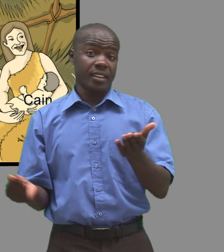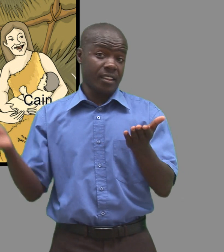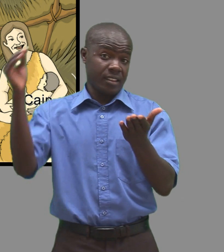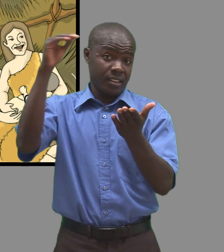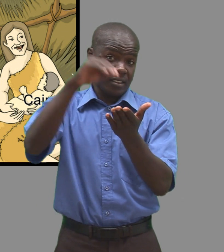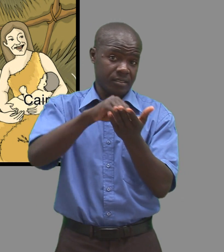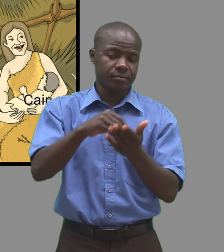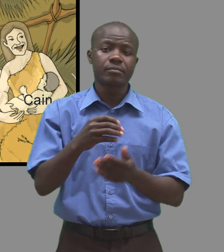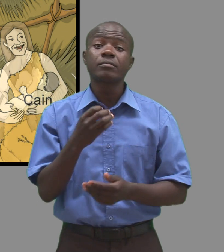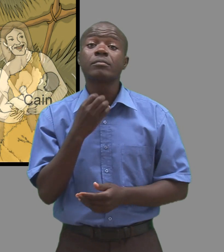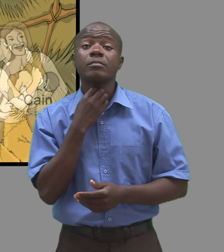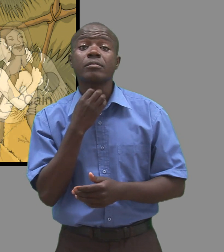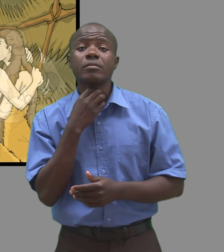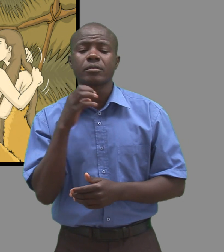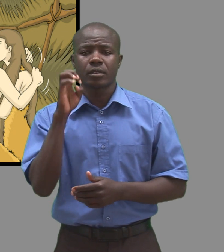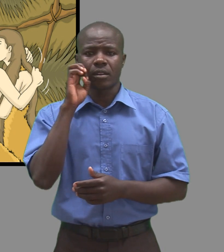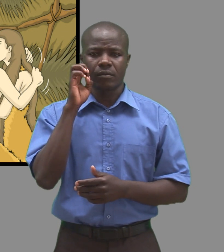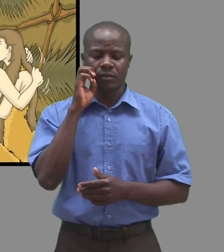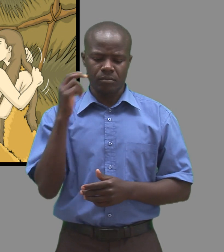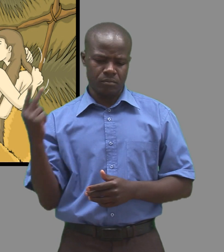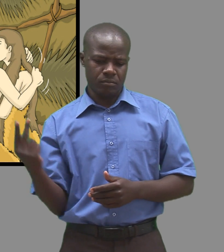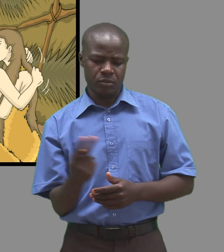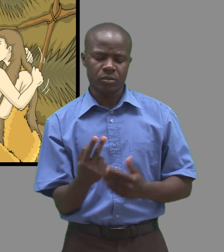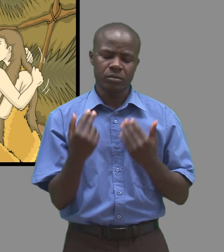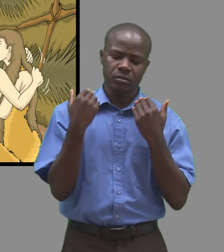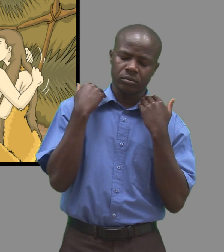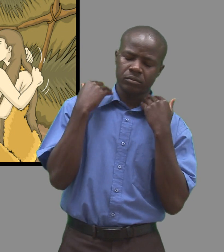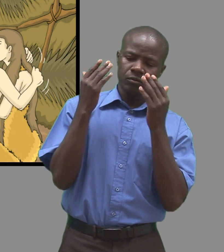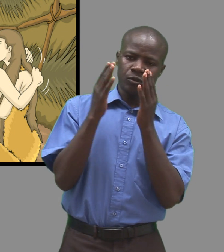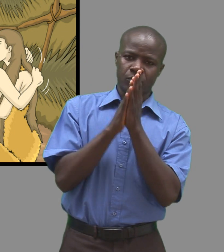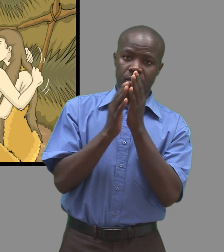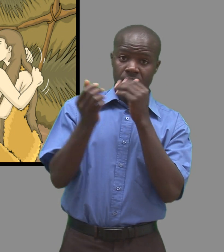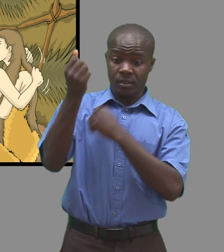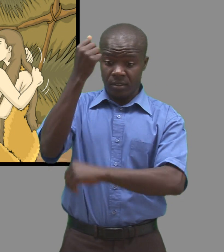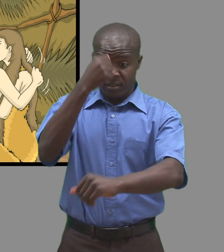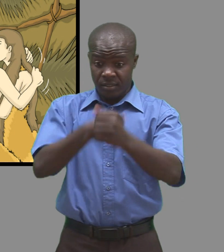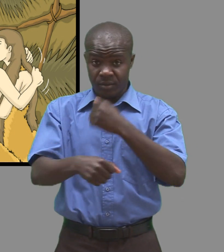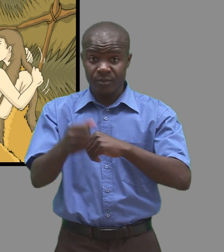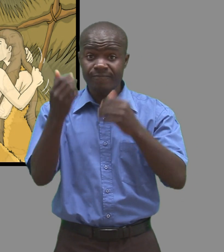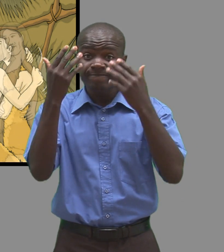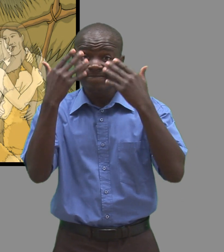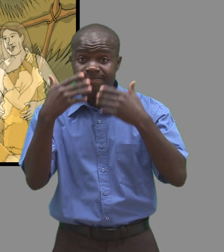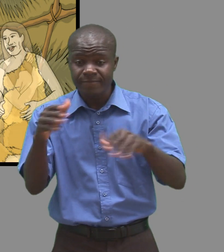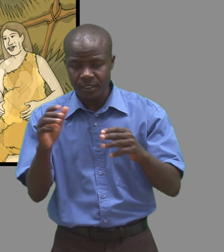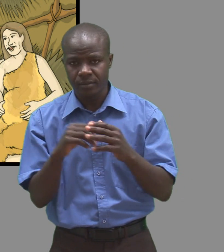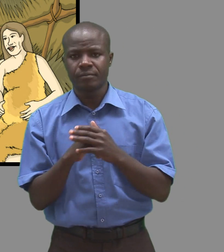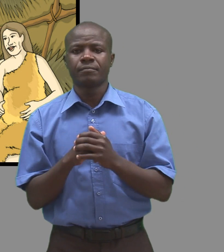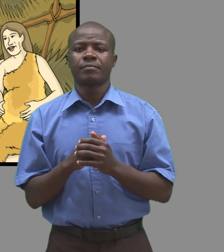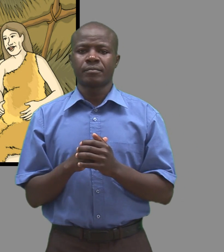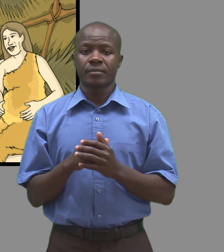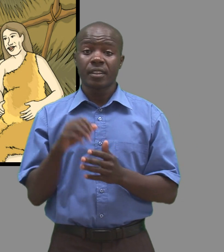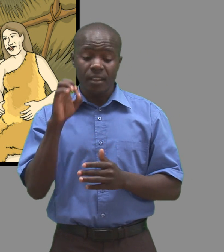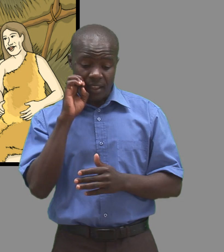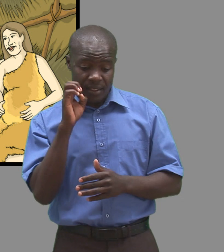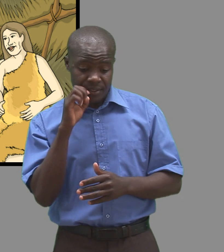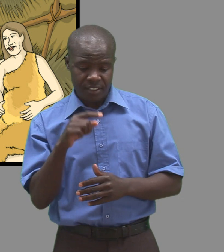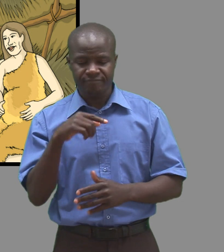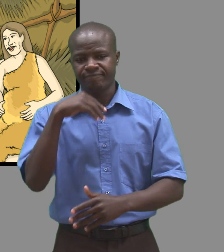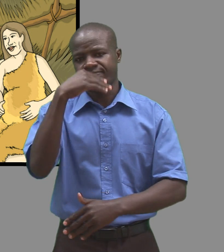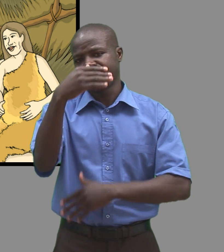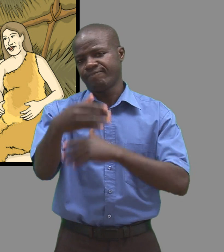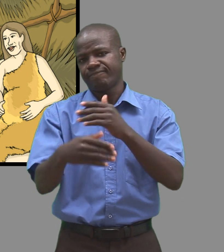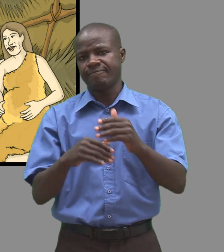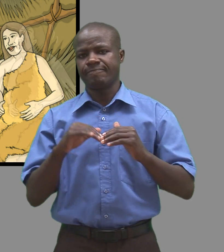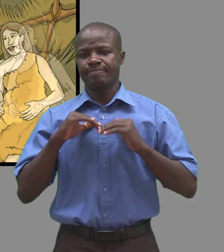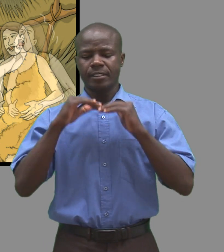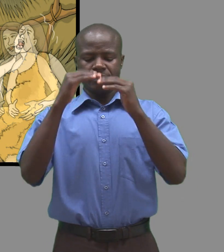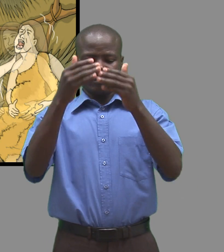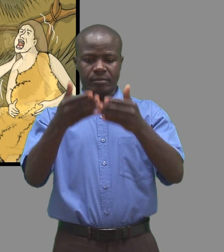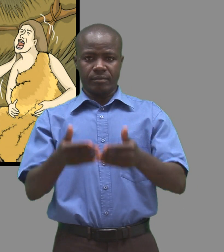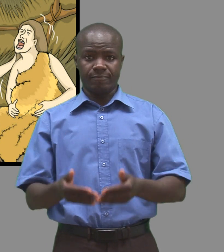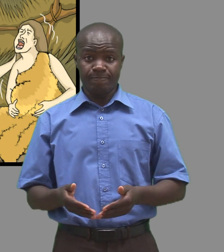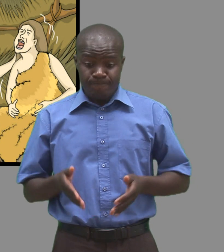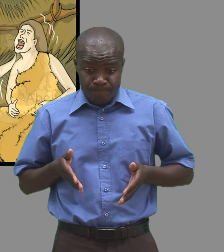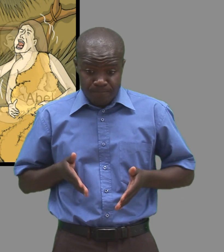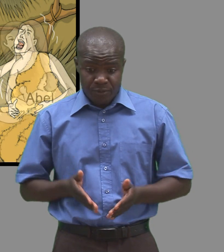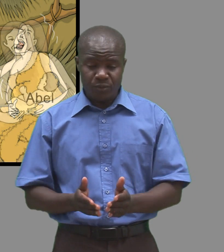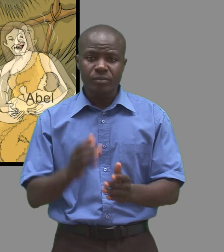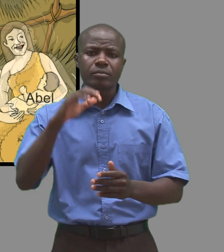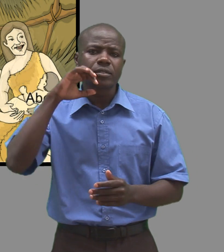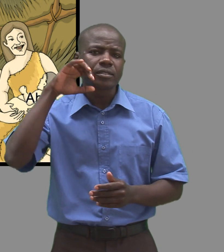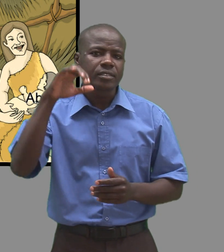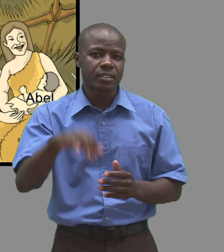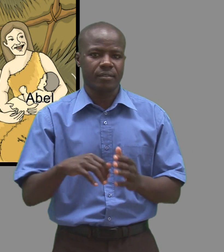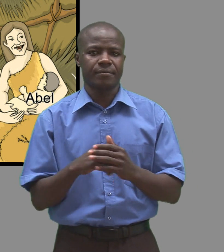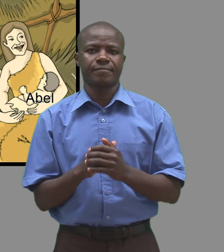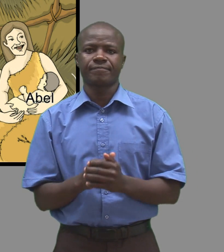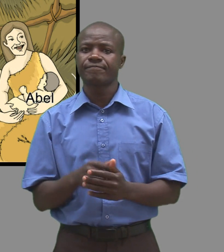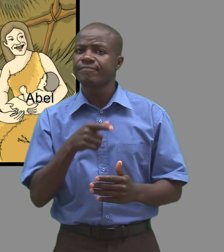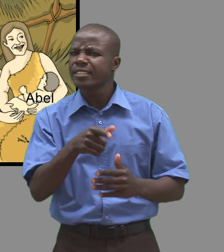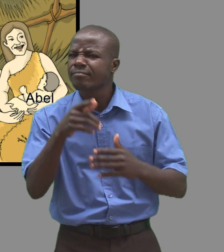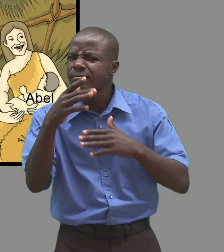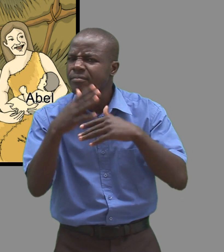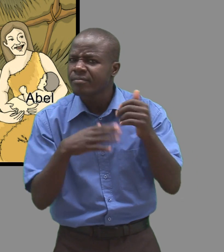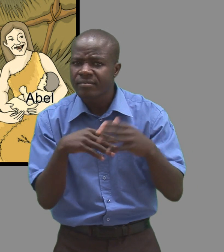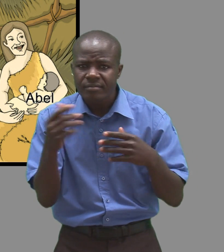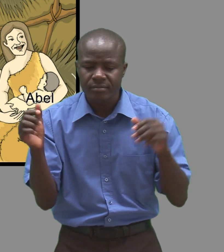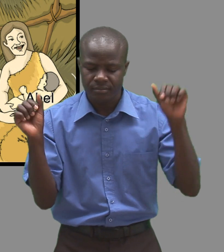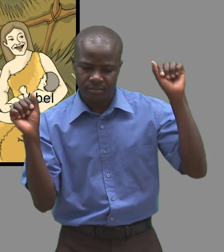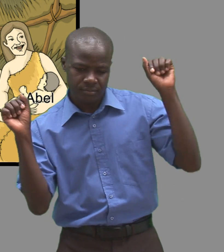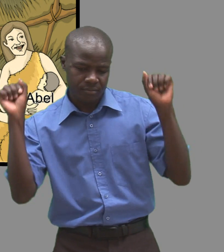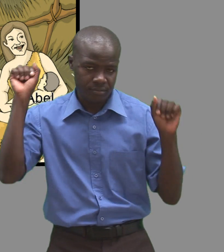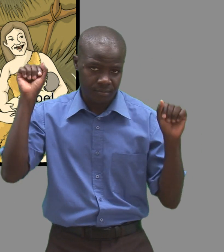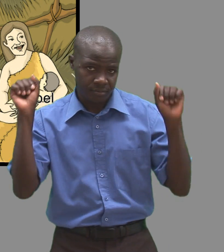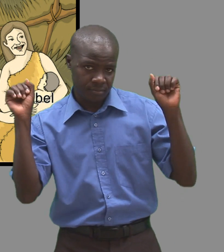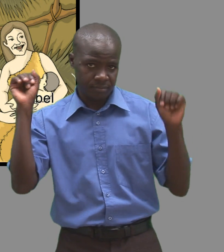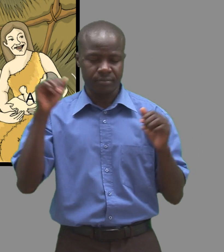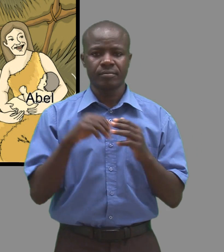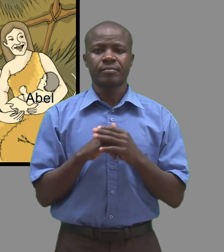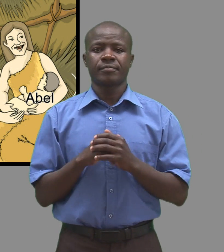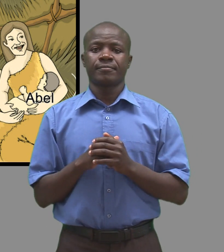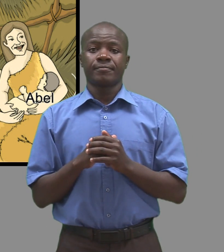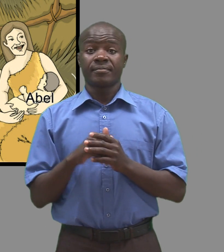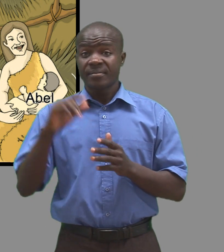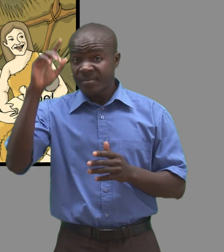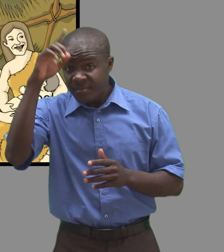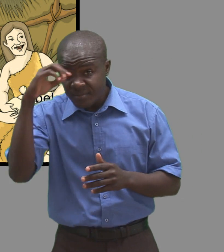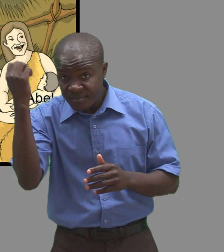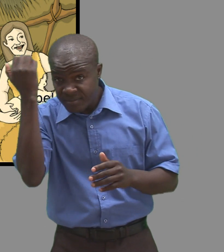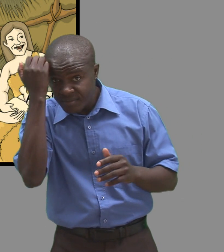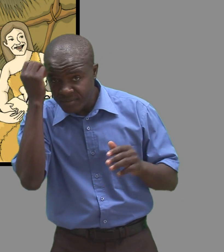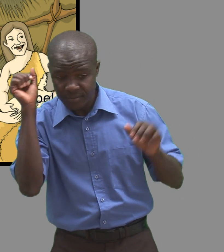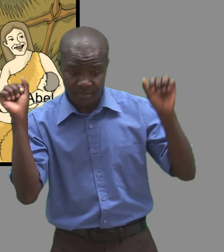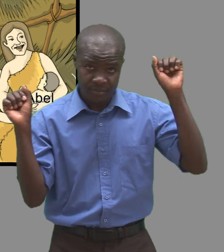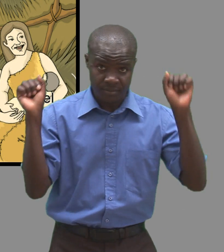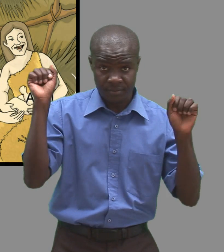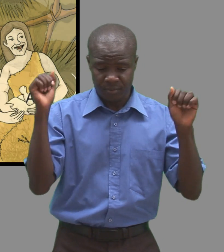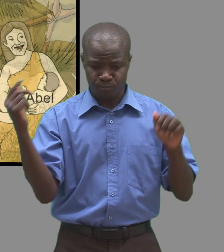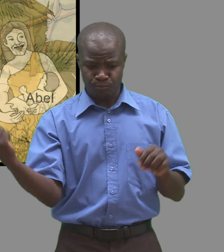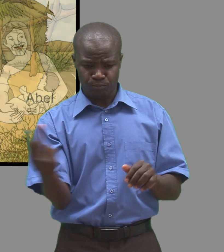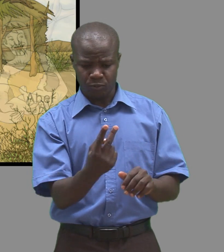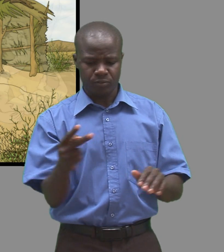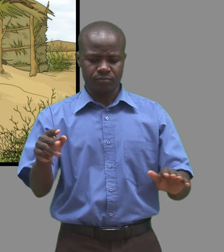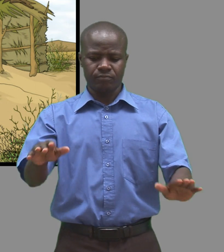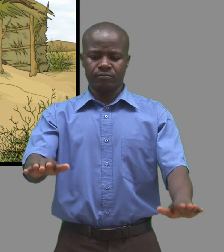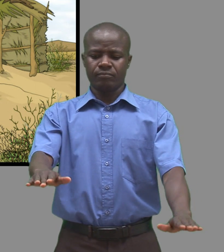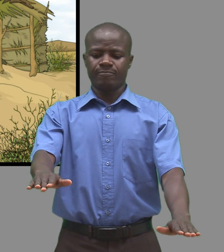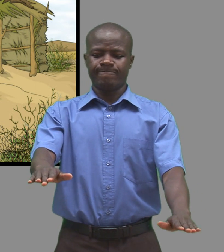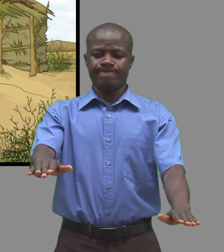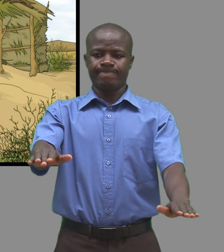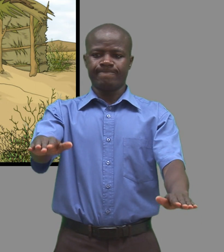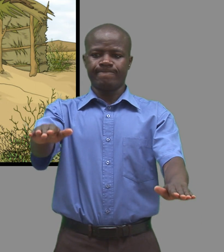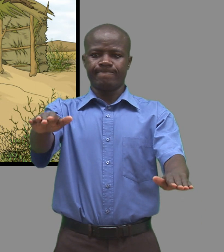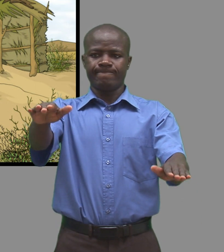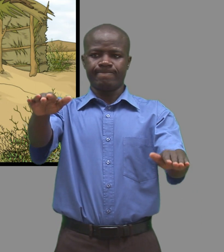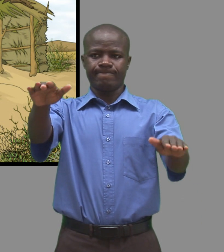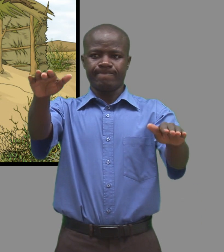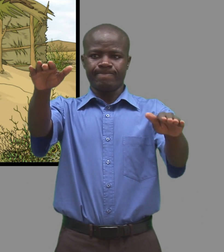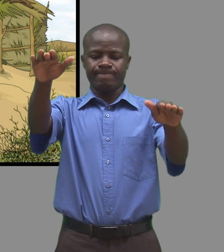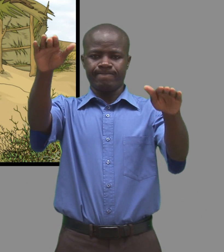Later she gave birth to Cain’s brother Abel.